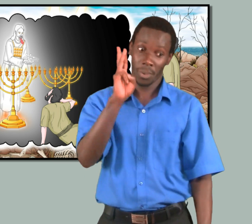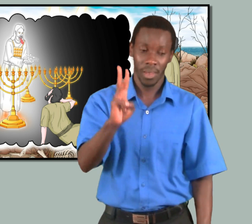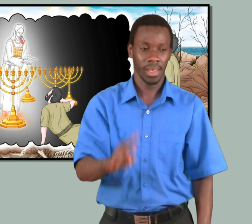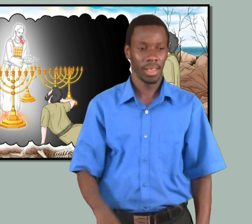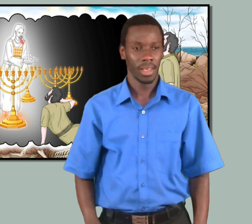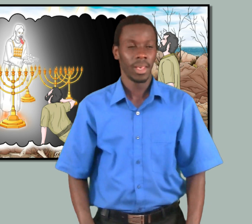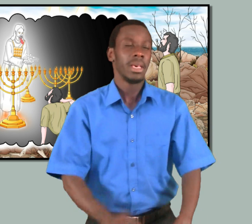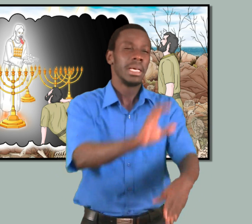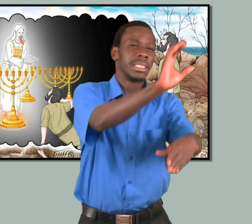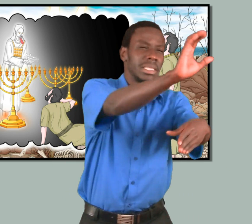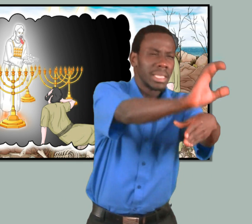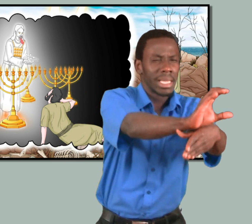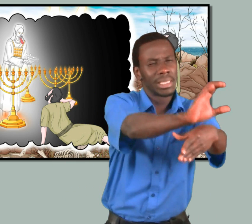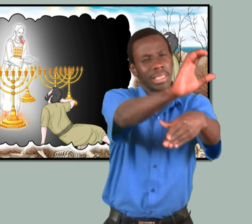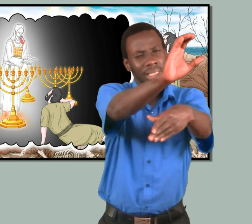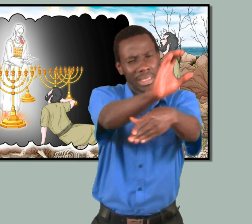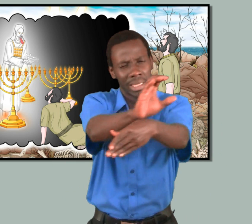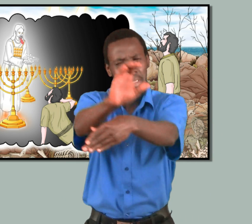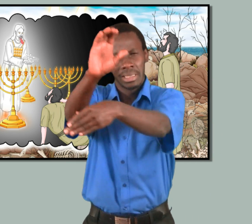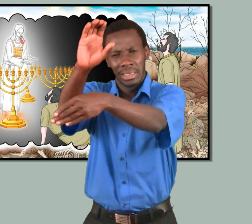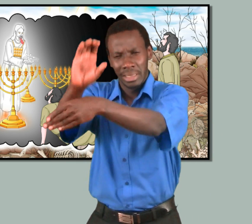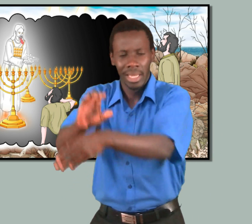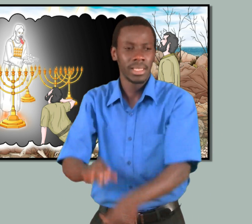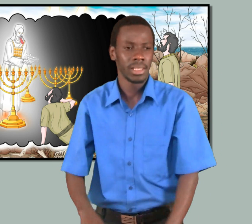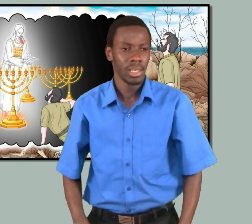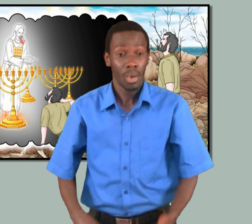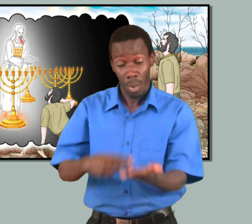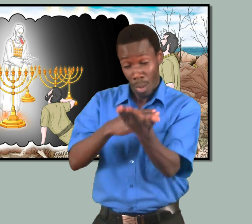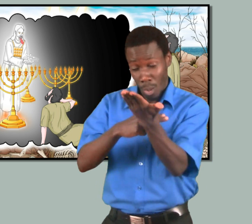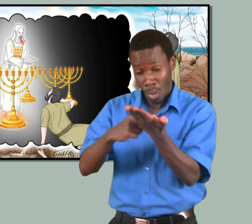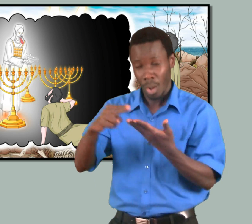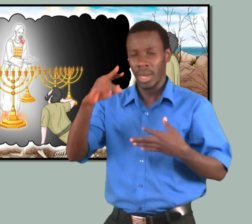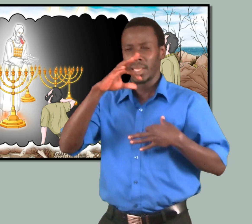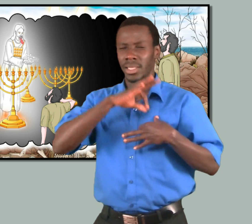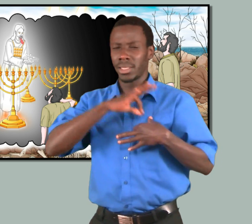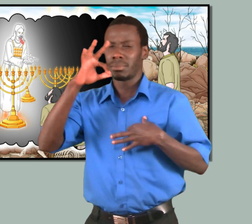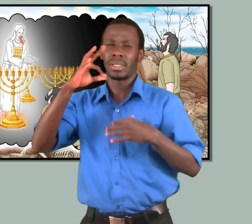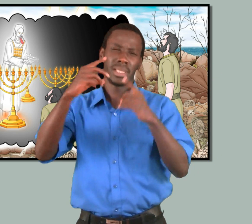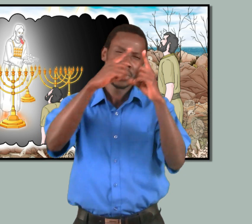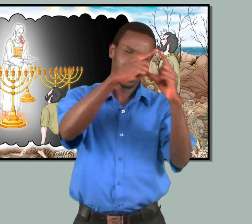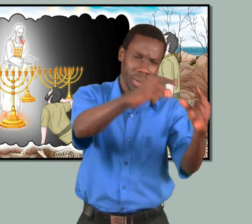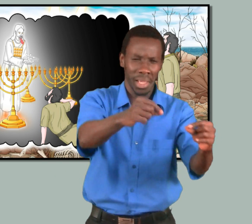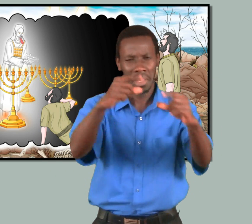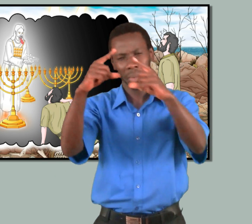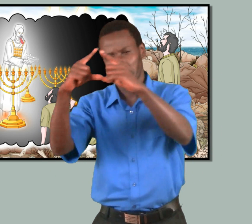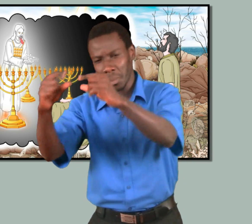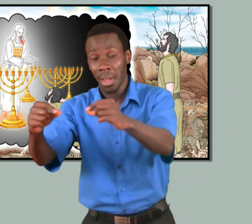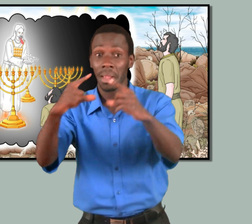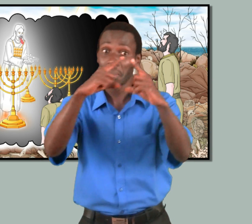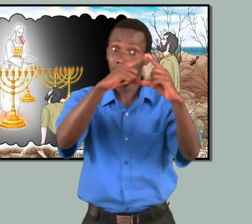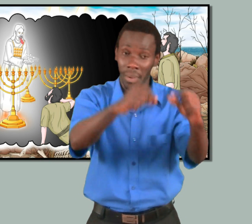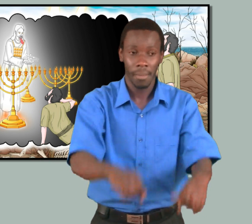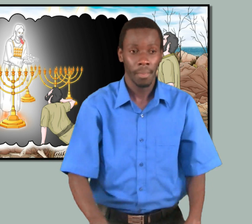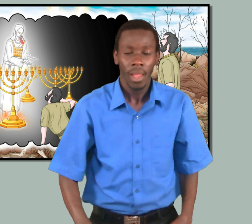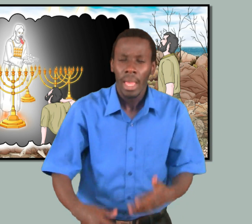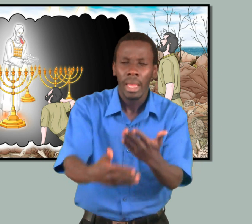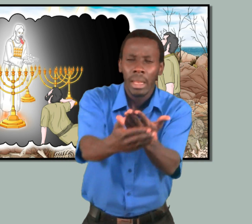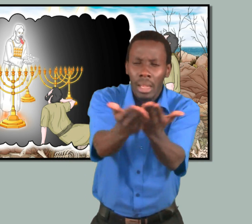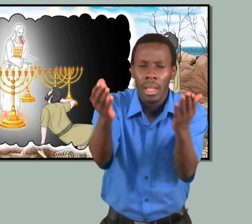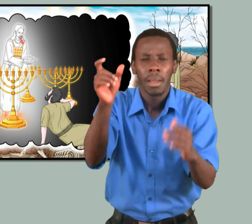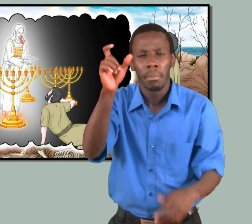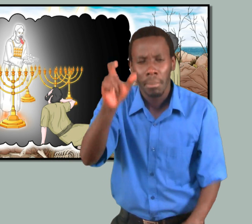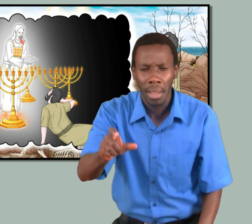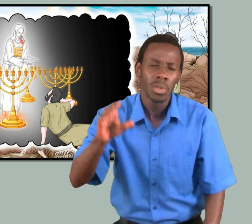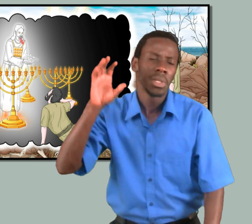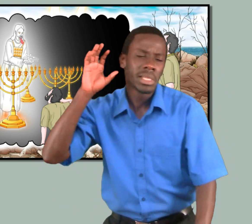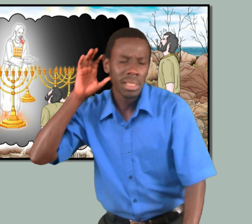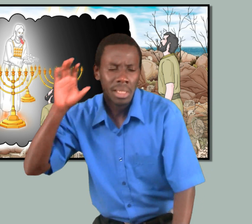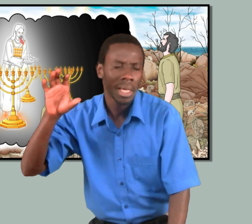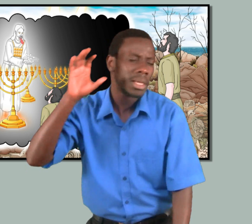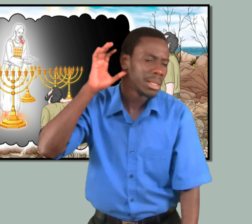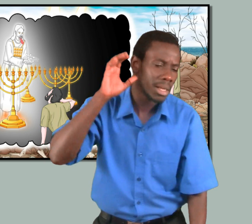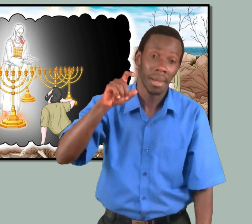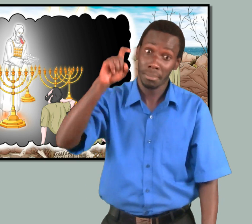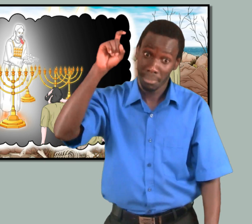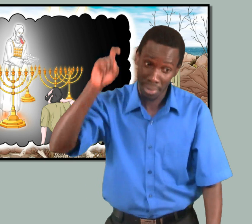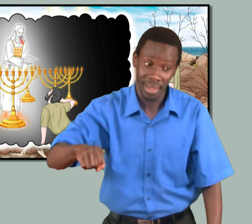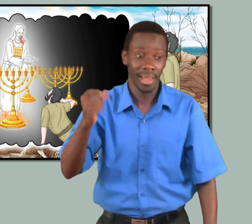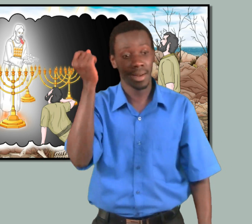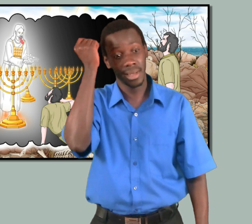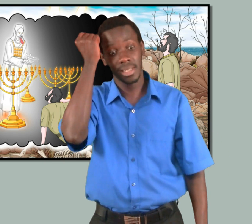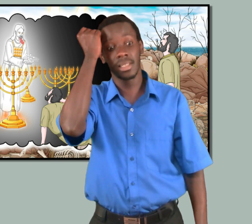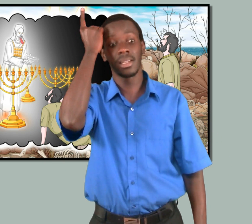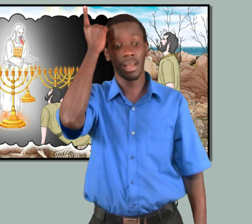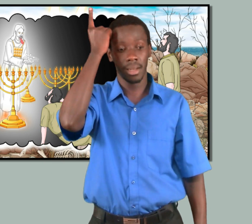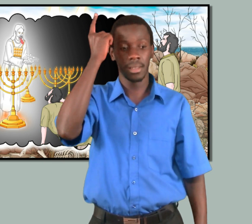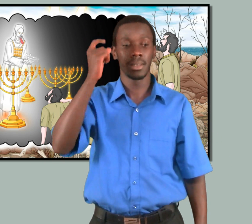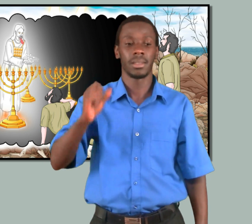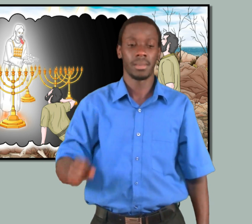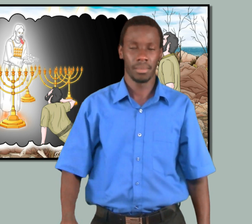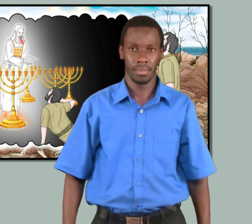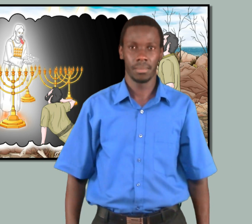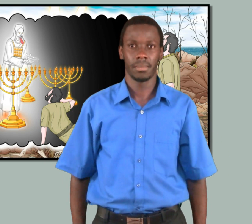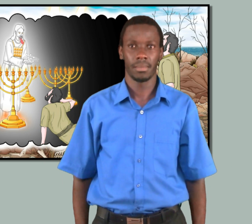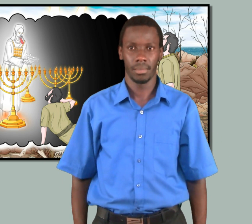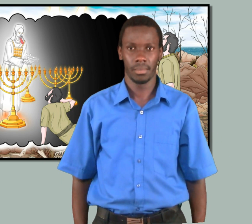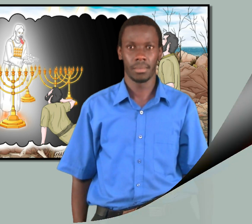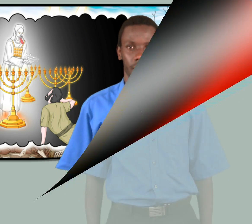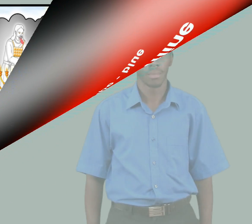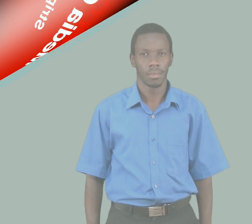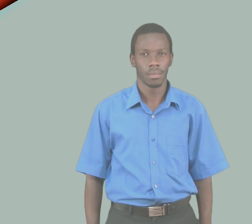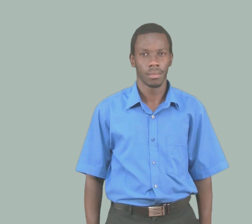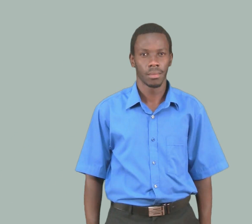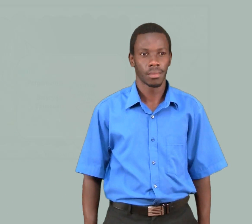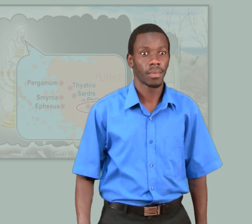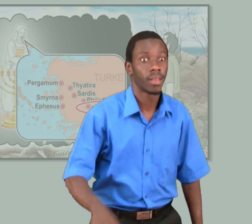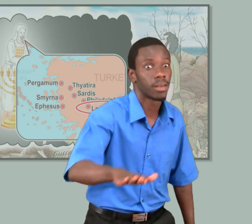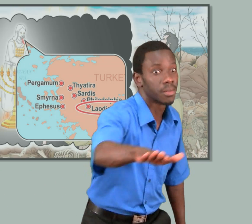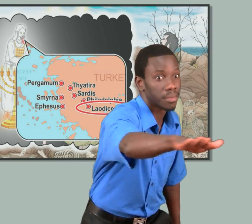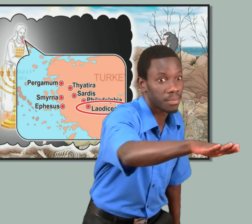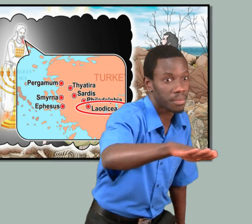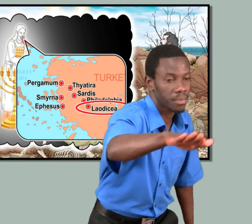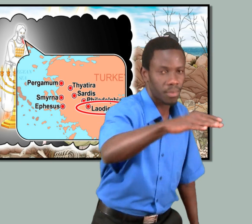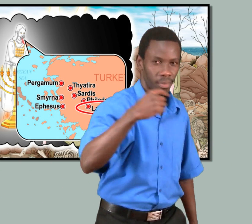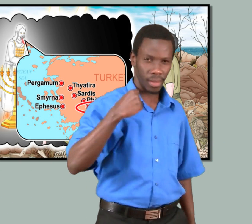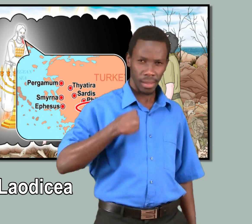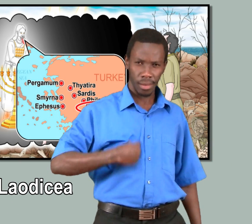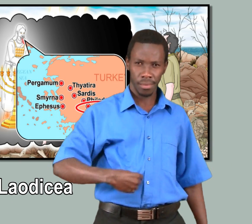He who has an ear, let him hear what the Spirit says to the churches.